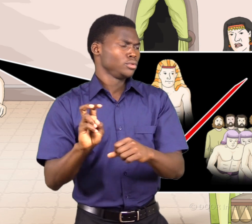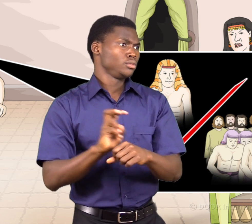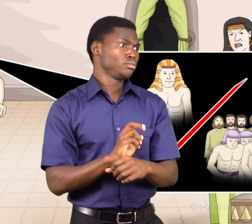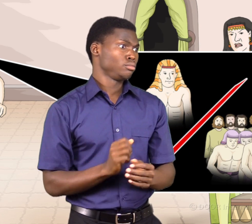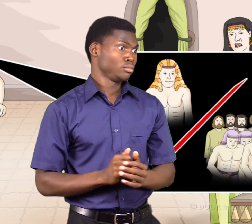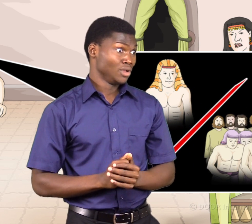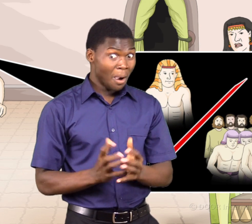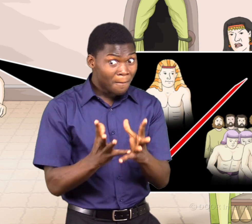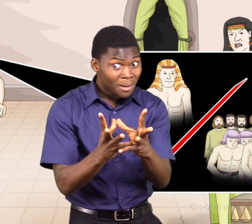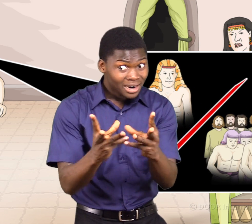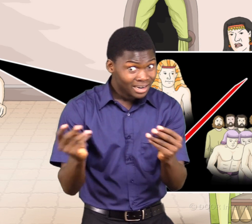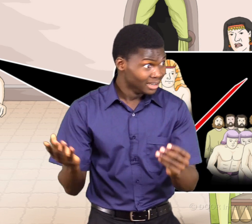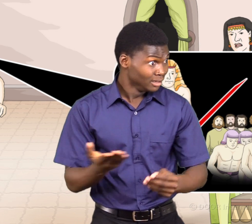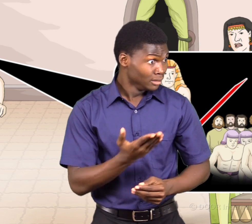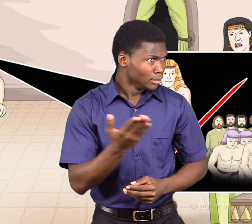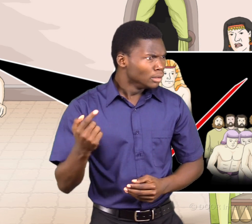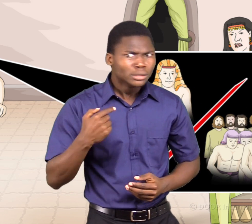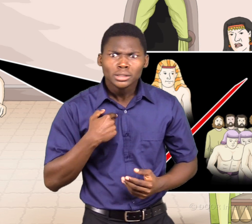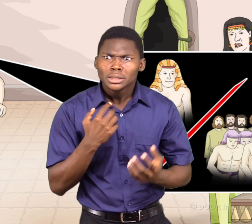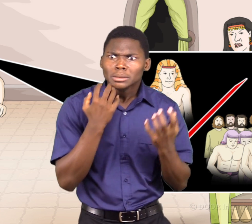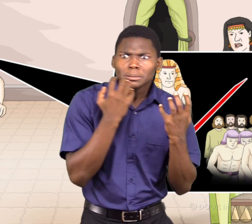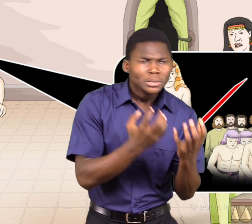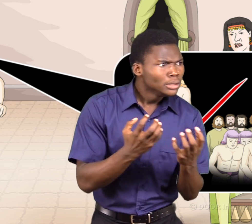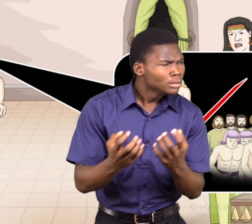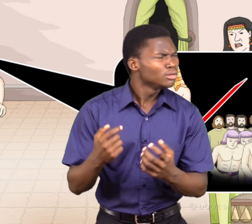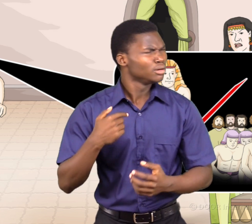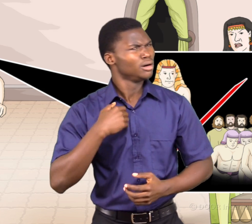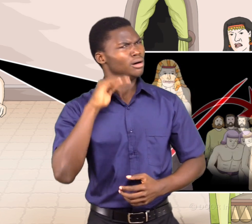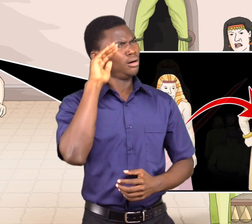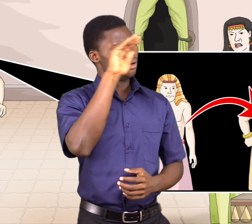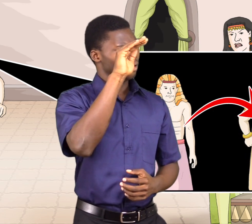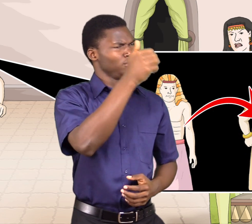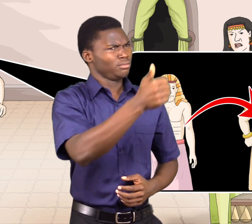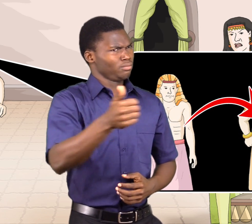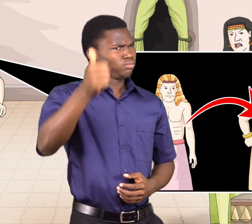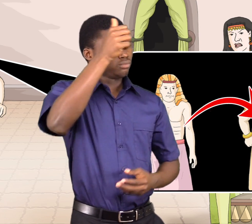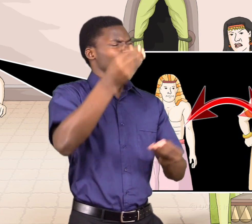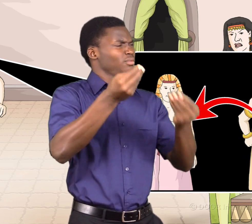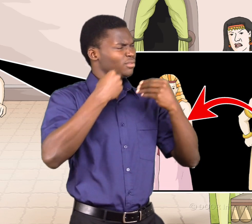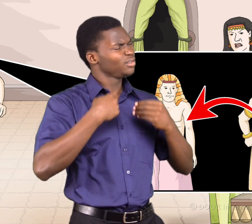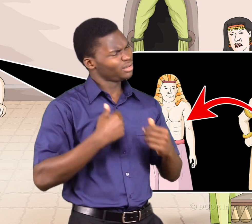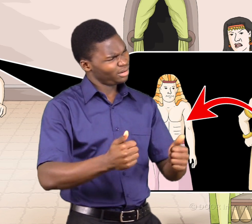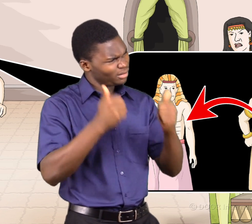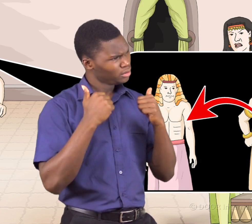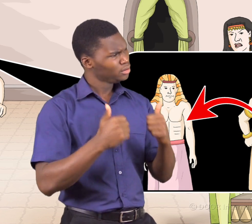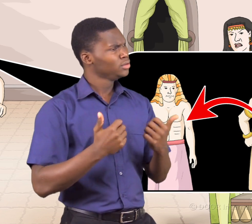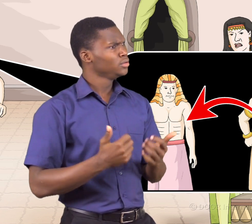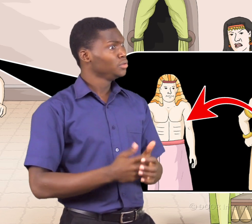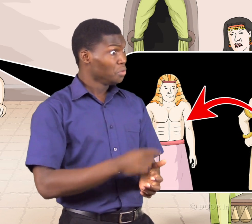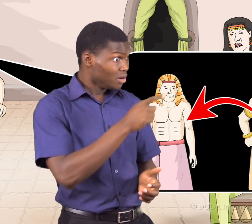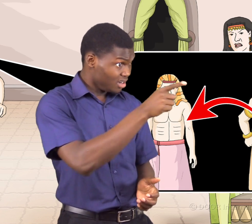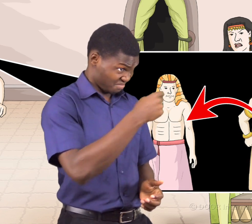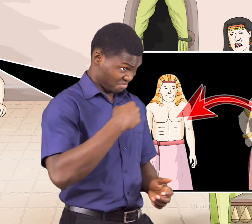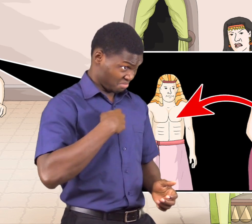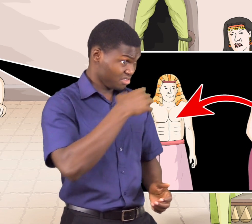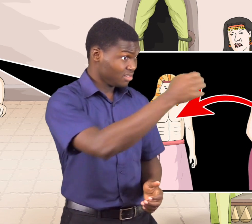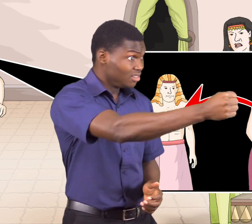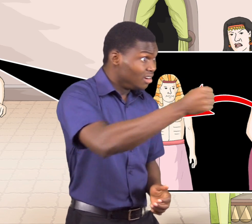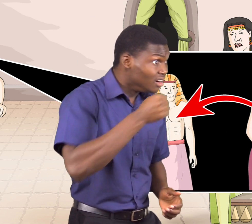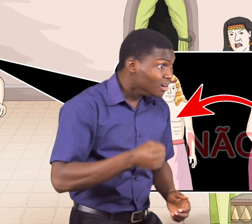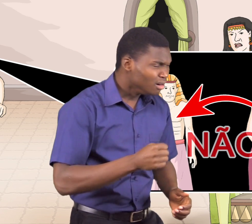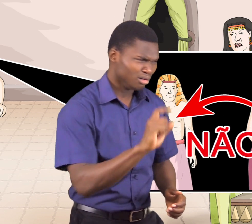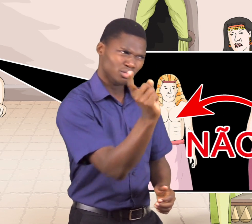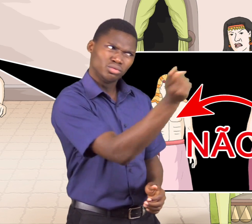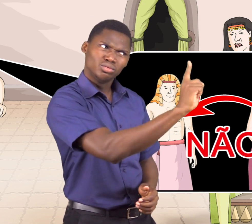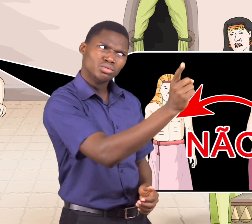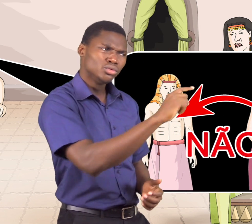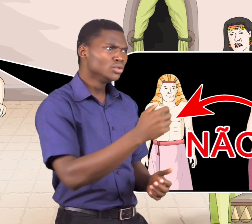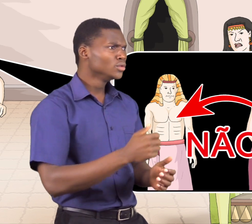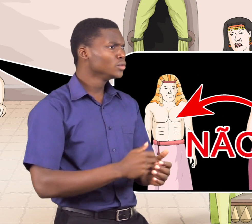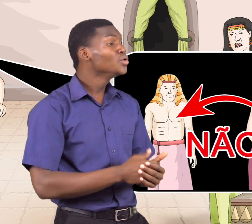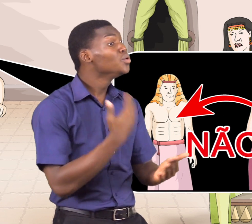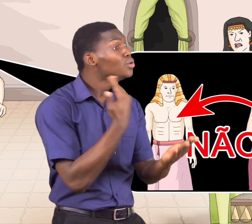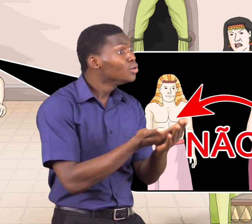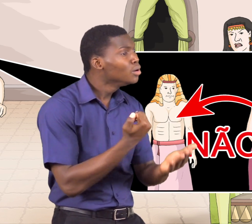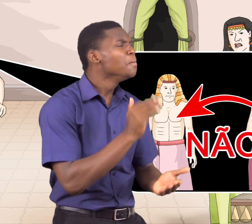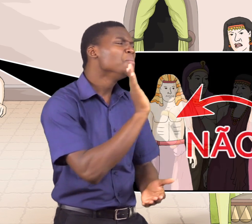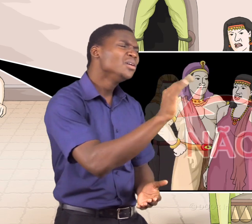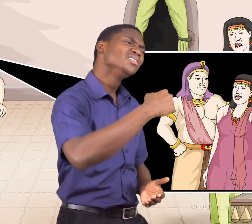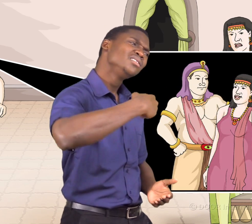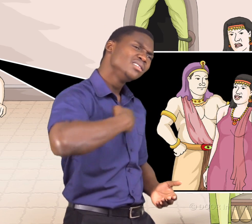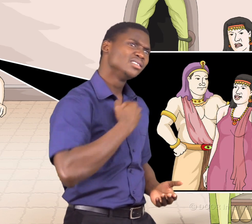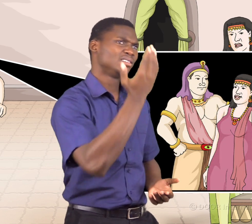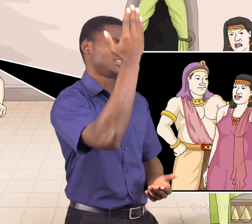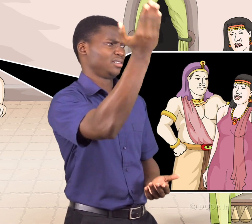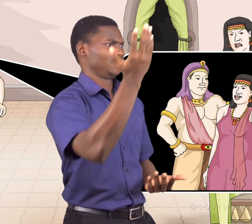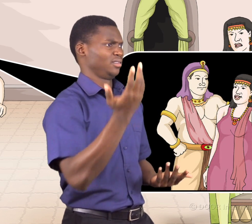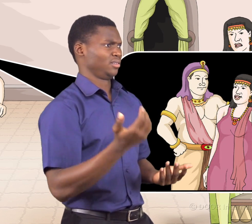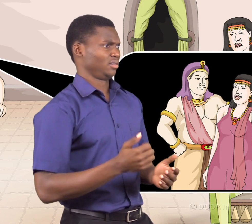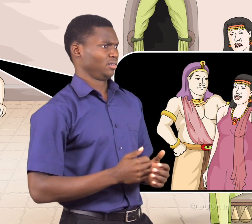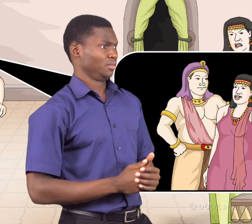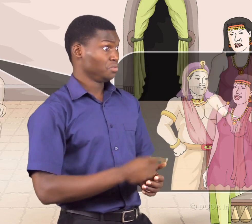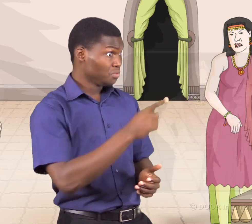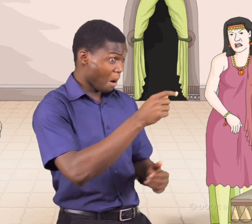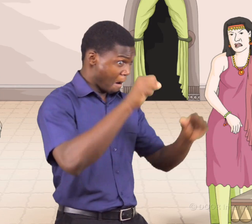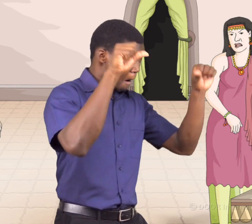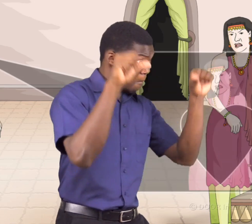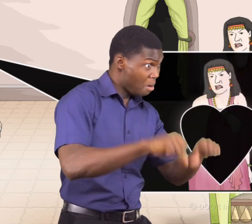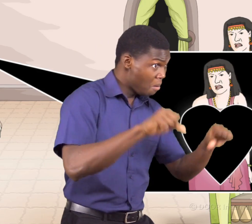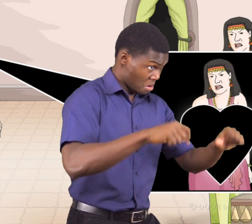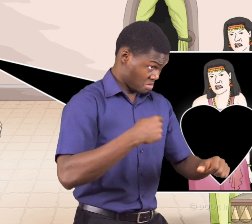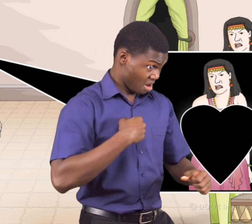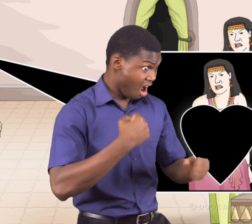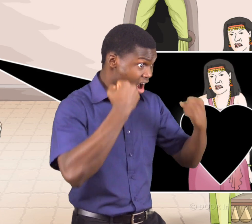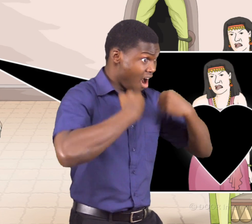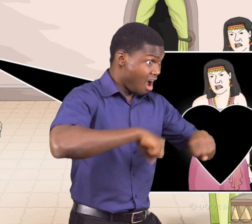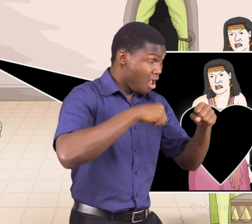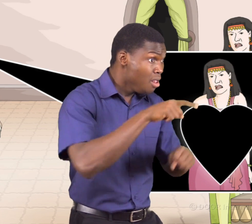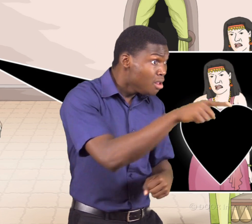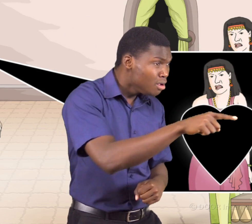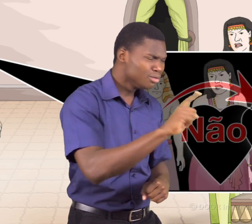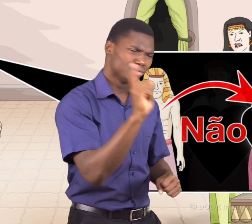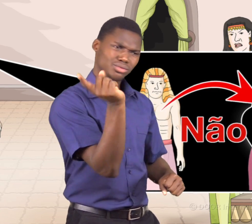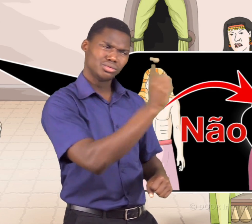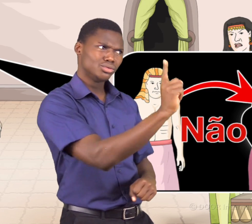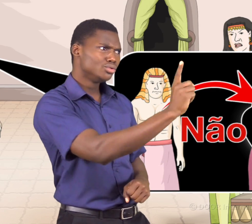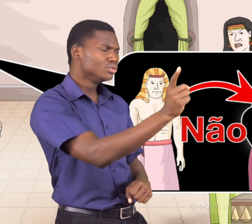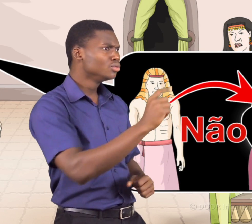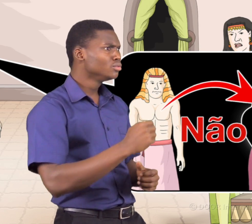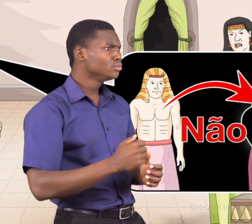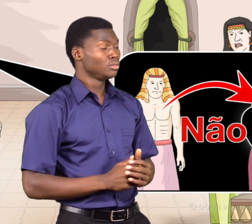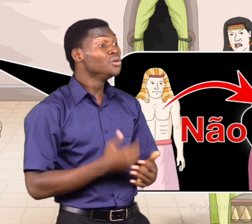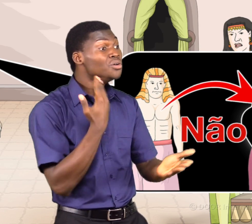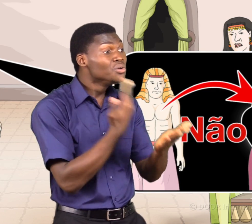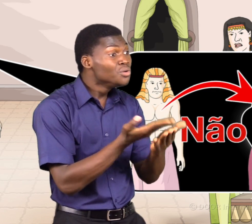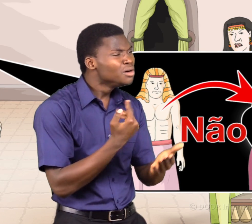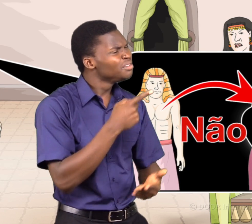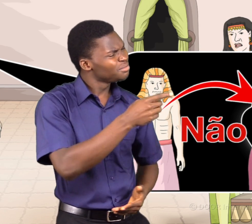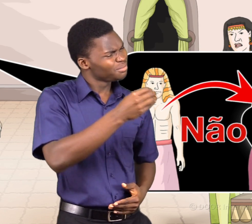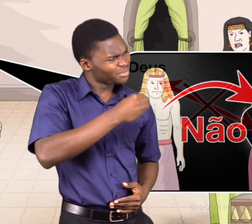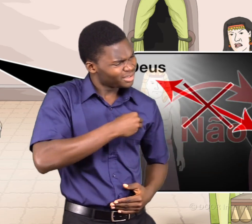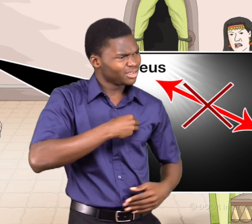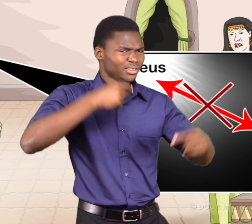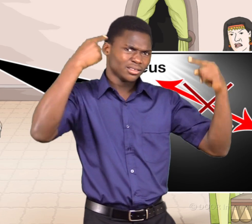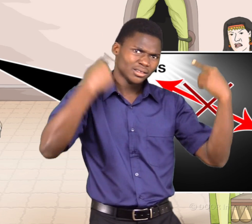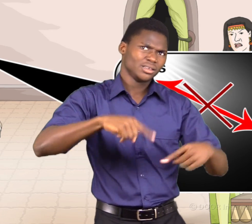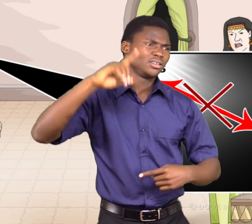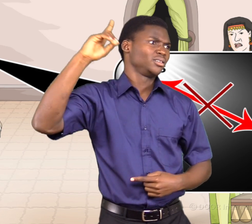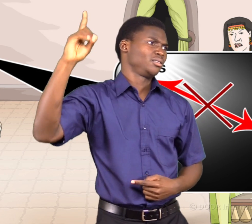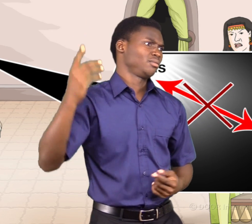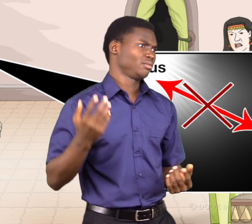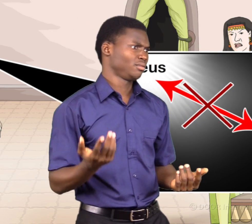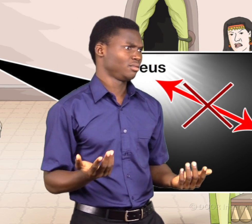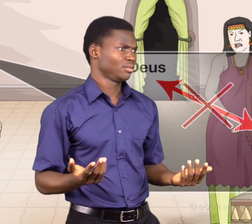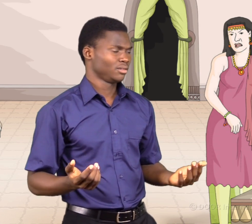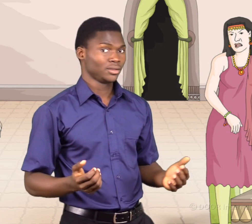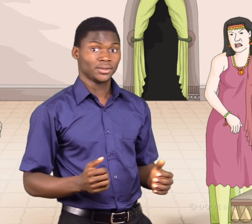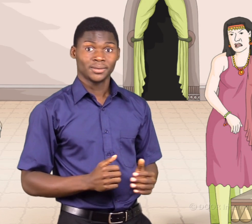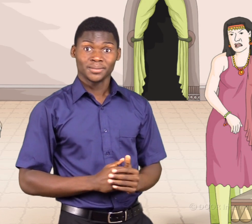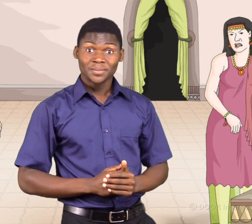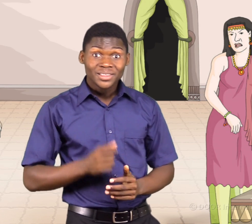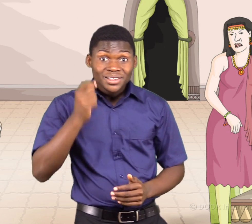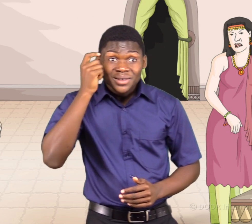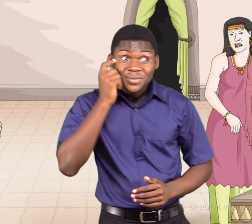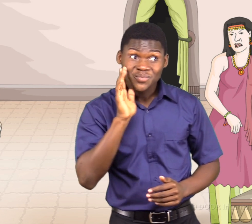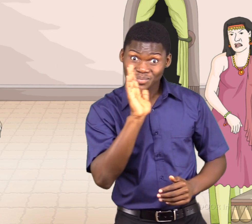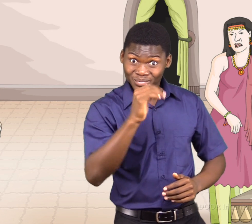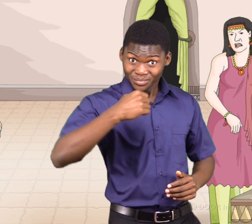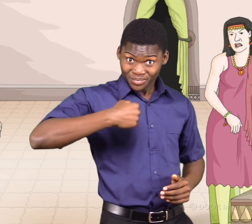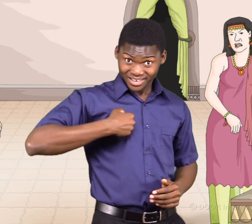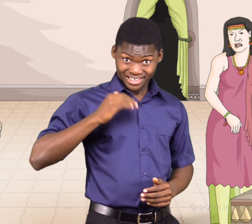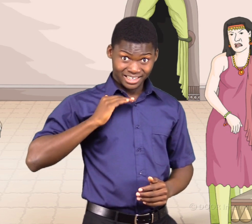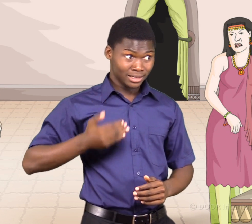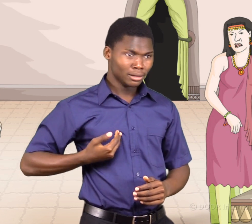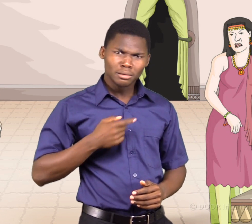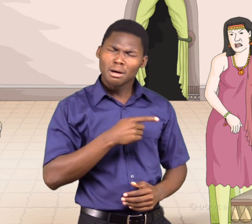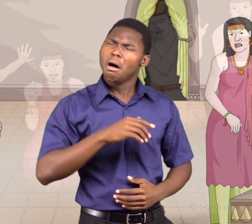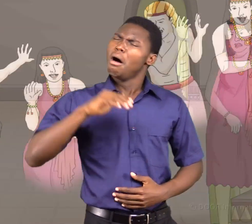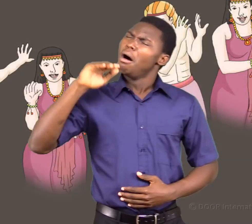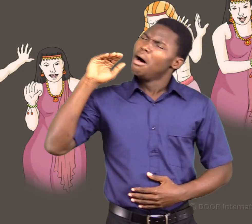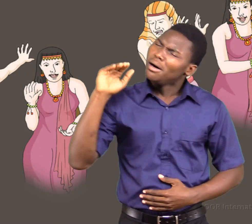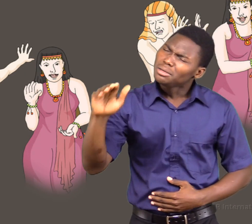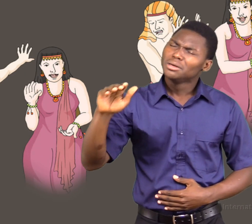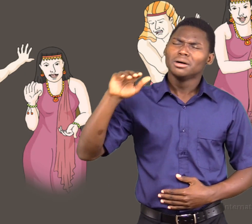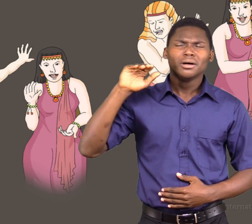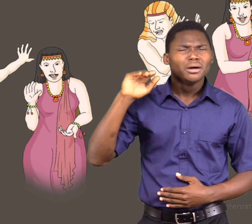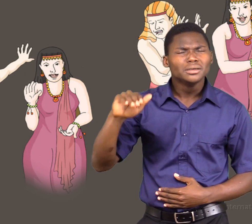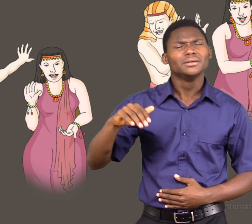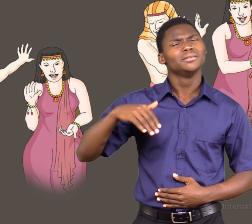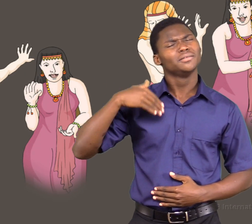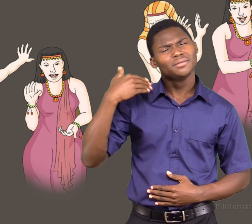No one in this house is greater than I am. He has withheld nothing from me except you, because you are his wife. So how could I do such a great evil and sin against God?”